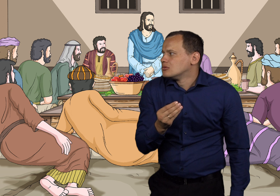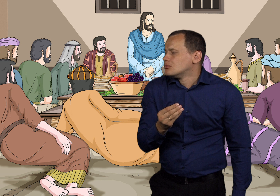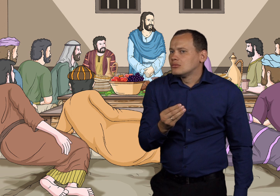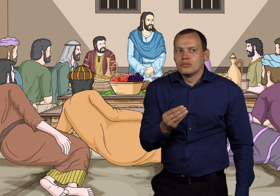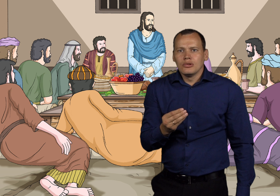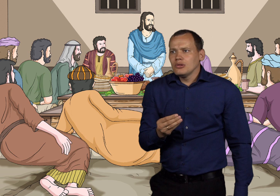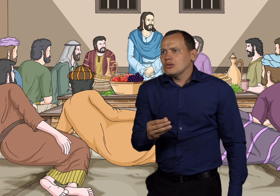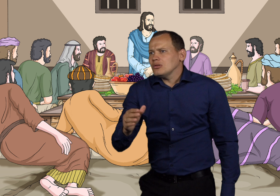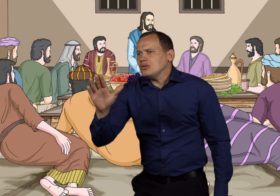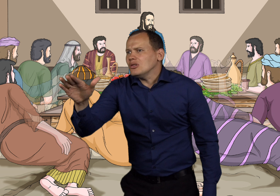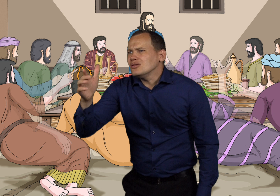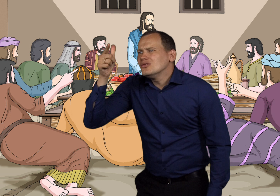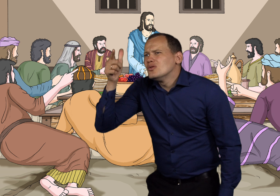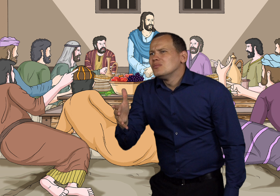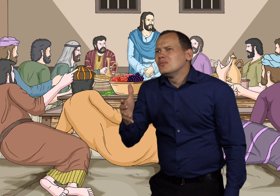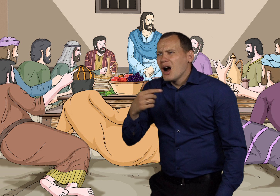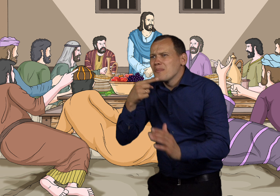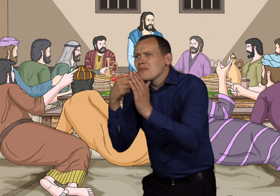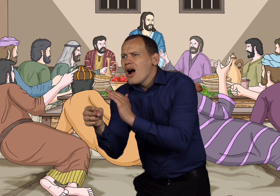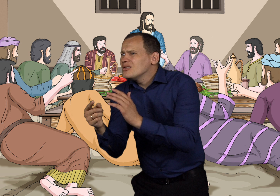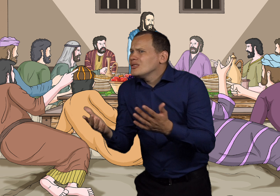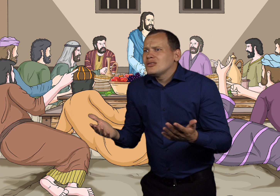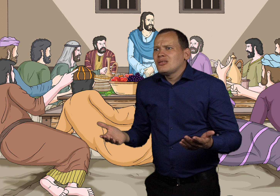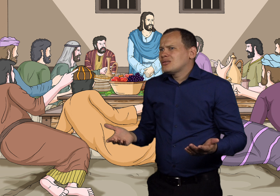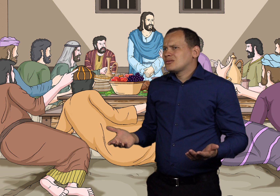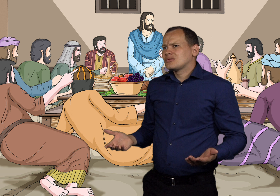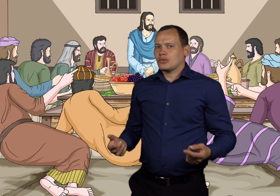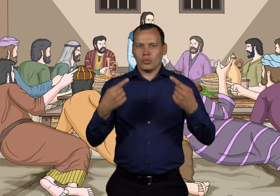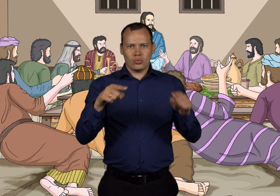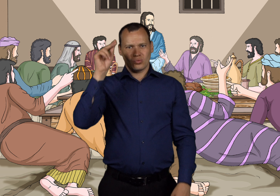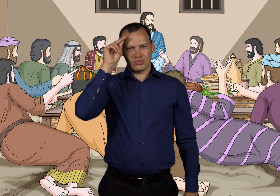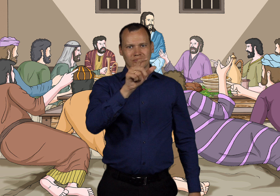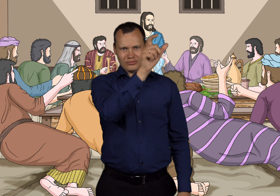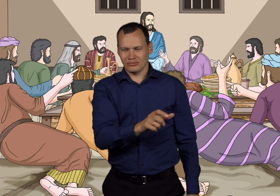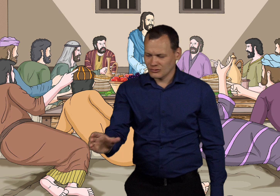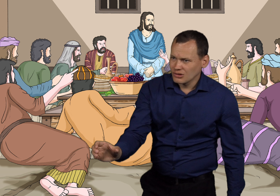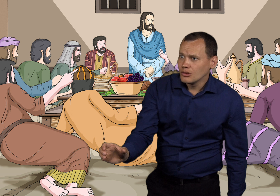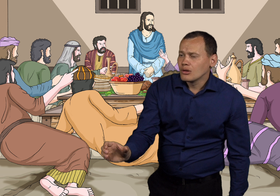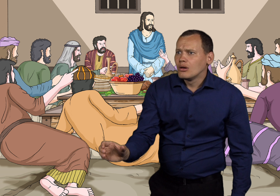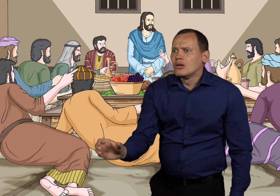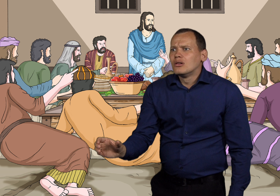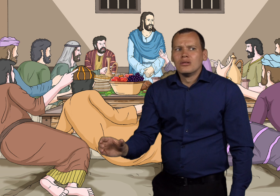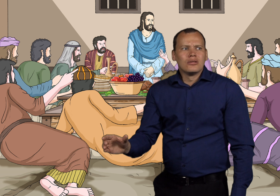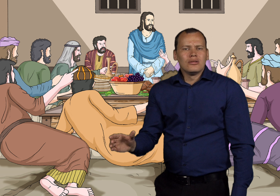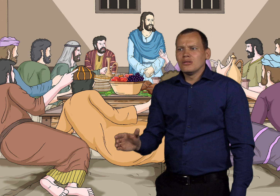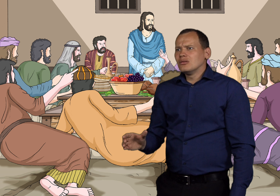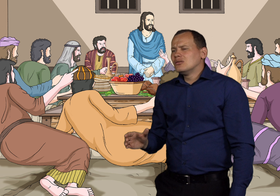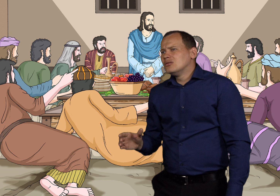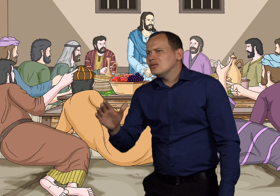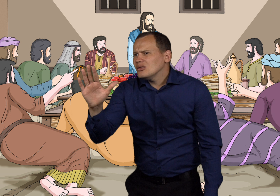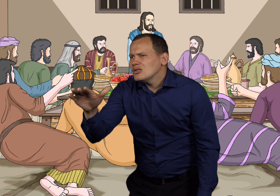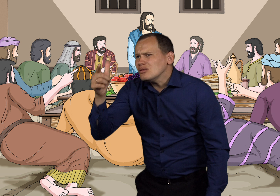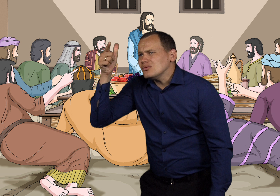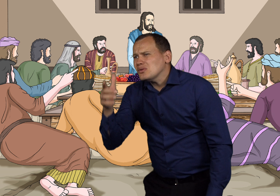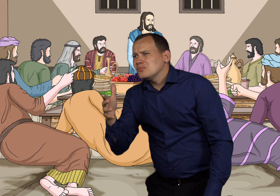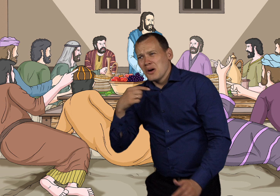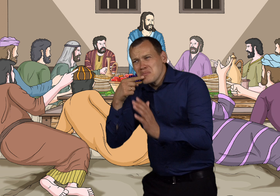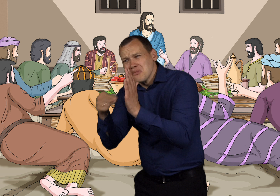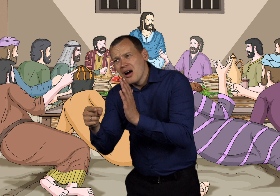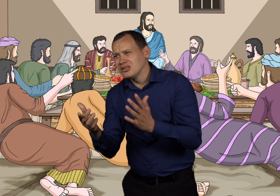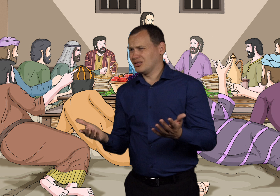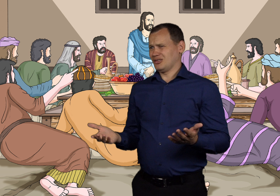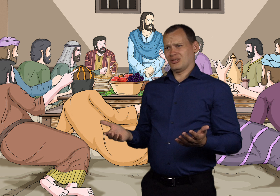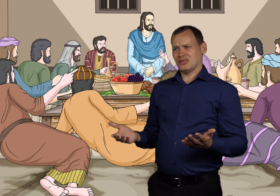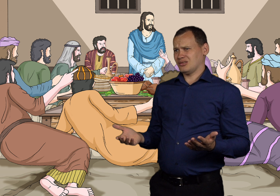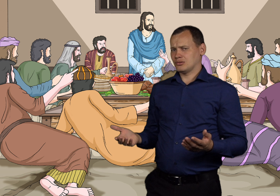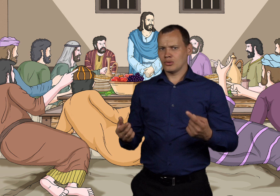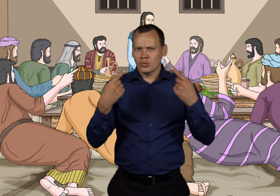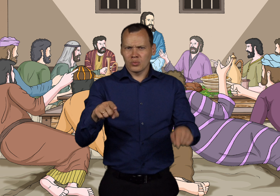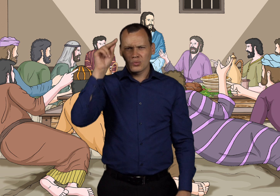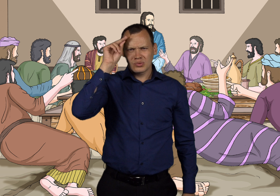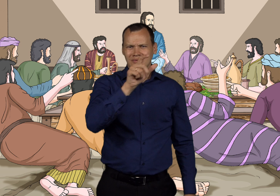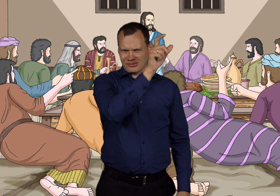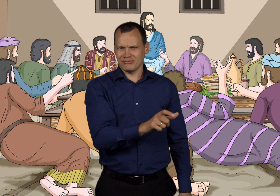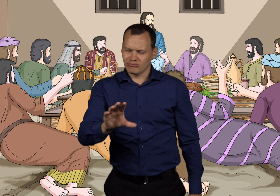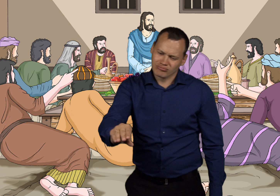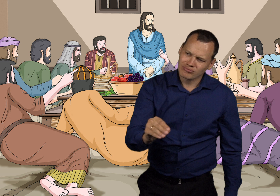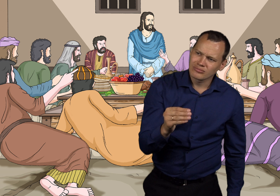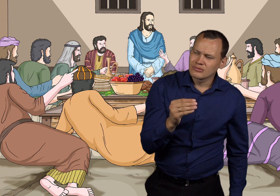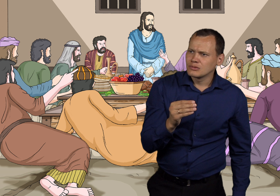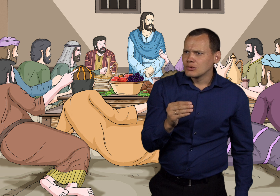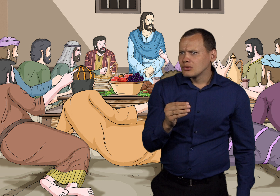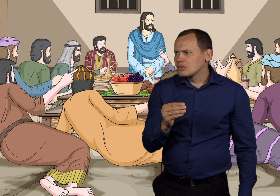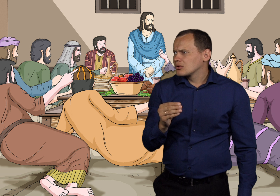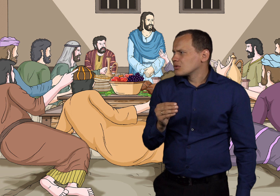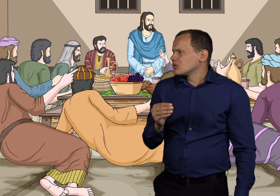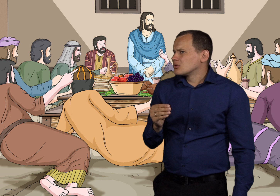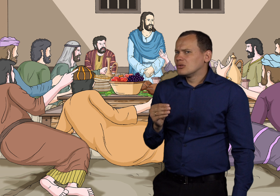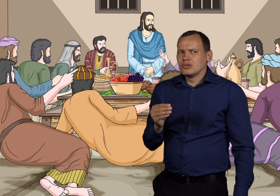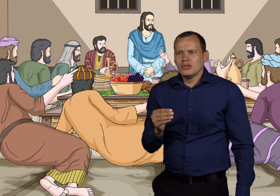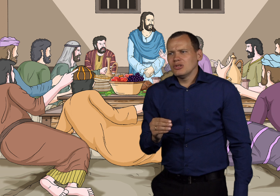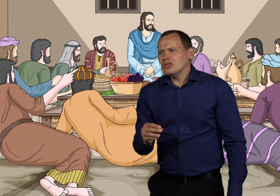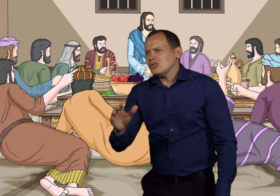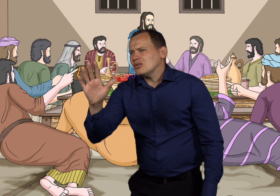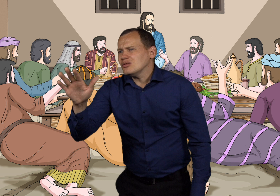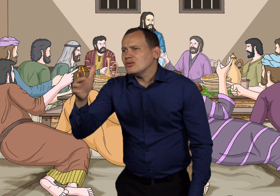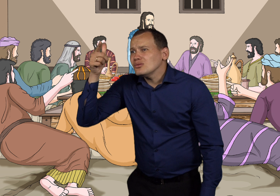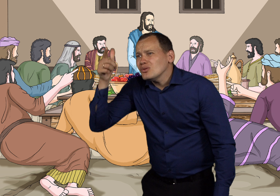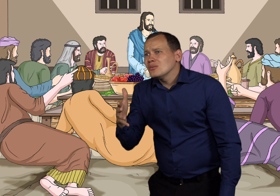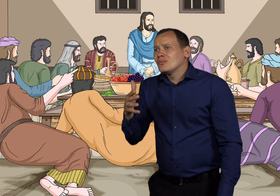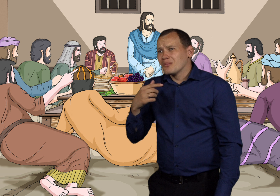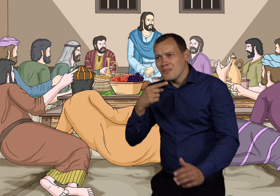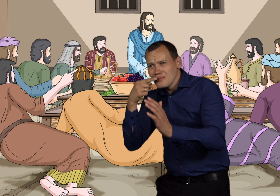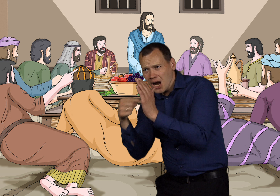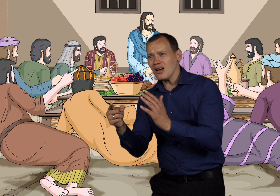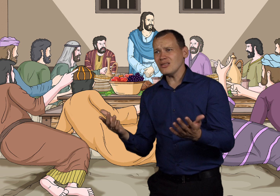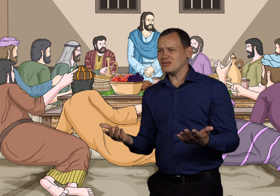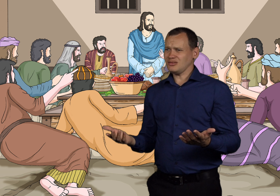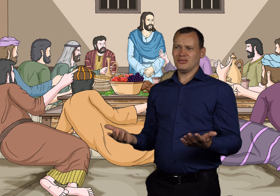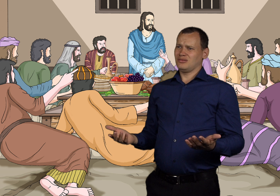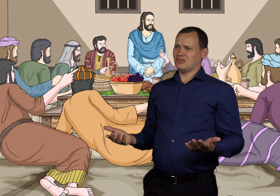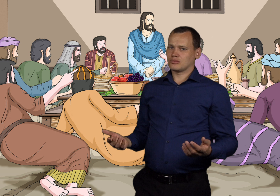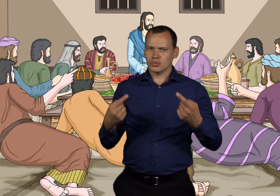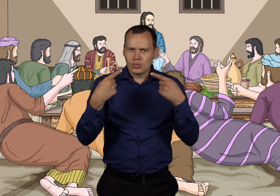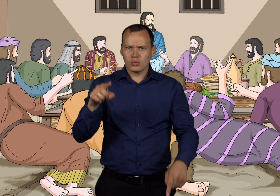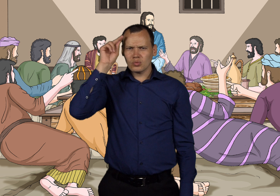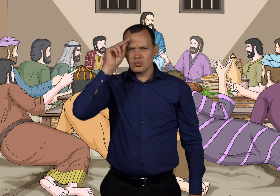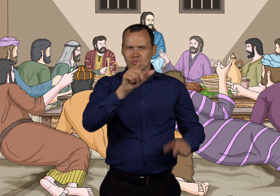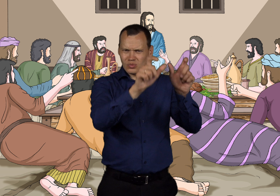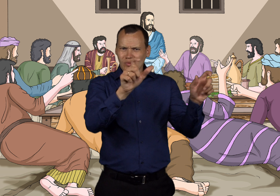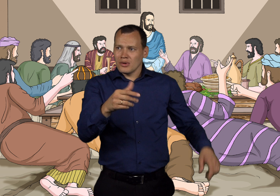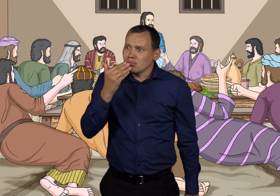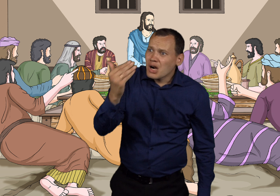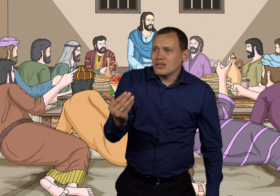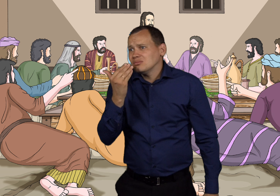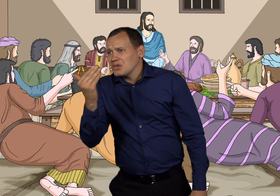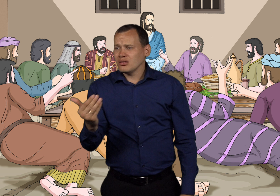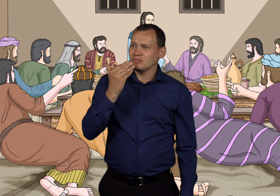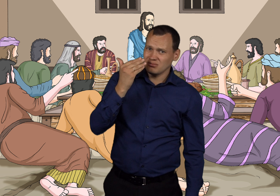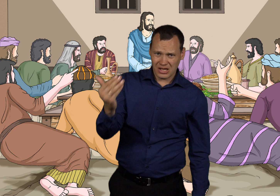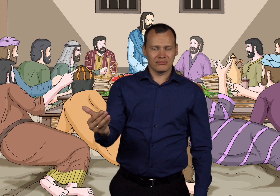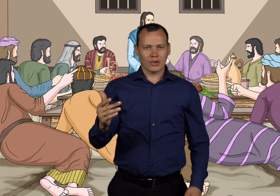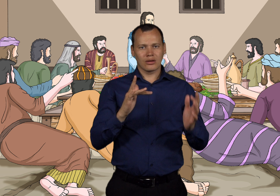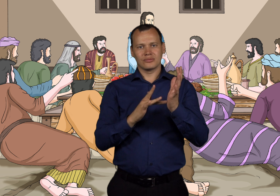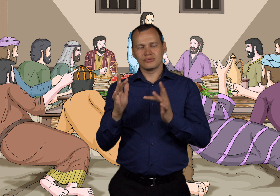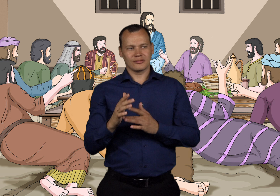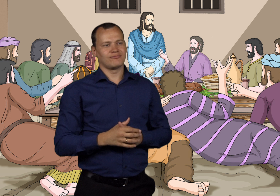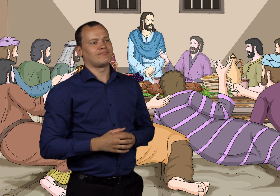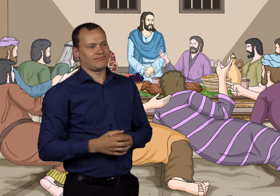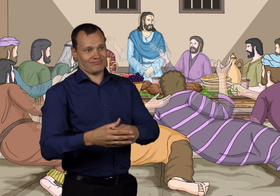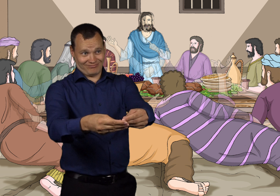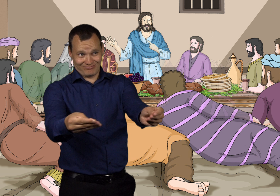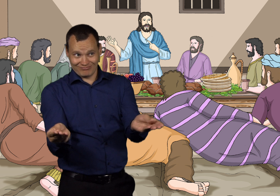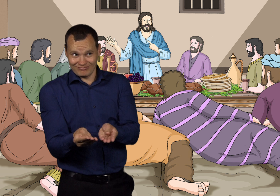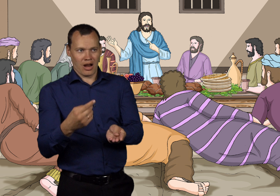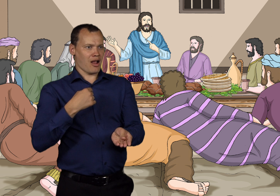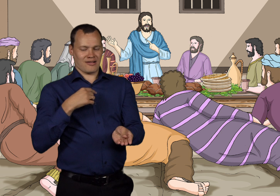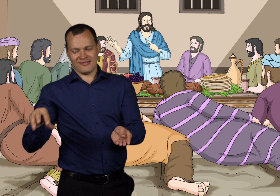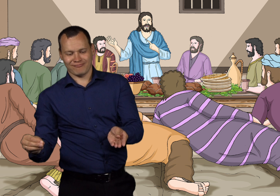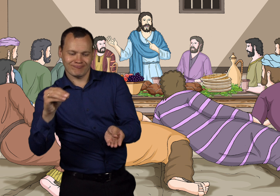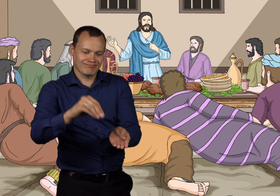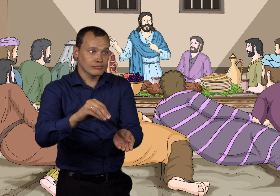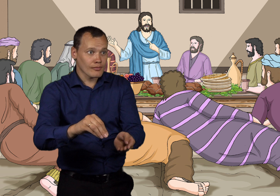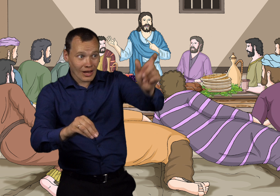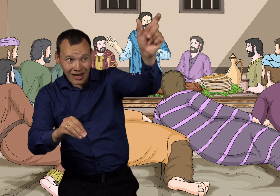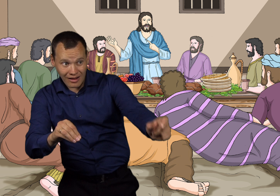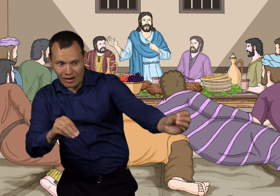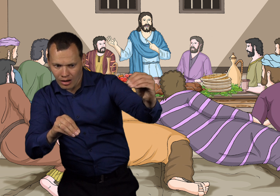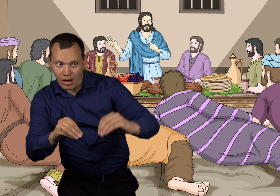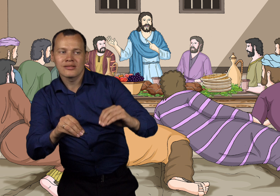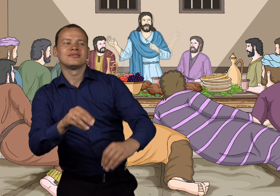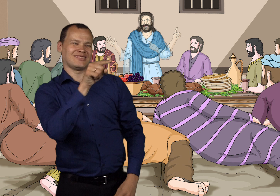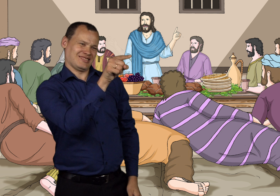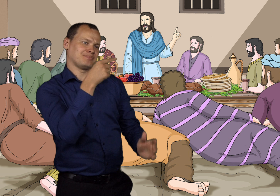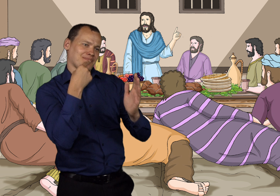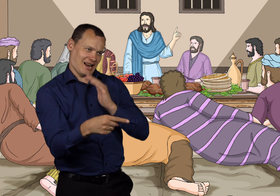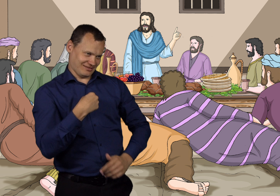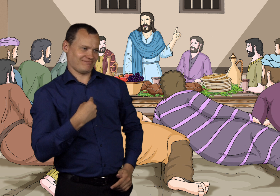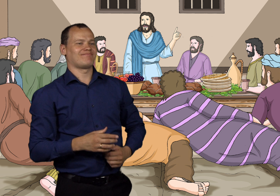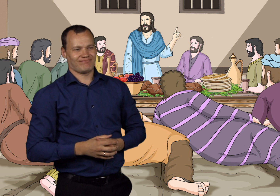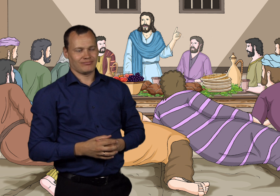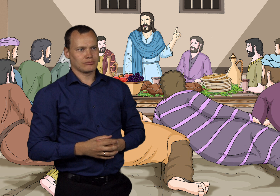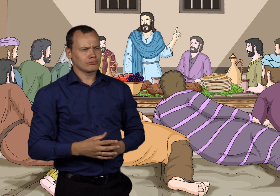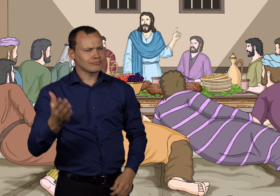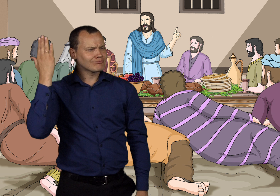They were deeply grieved and began to ask Him one after another, “Surely not I, Lord?” Jesus answered, “The one who has dipped his hand into the bowl with Me will betray Me.